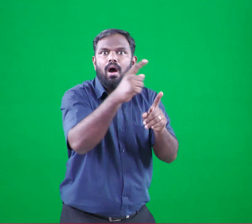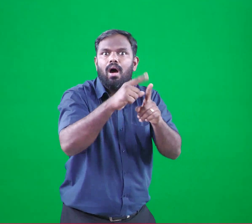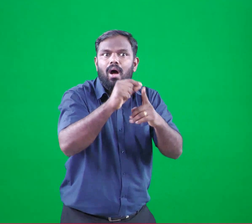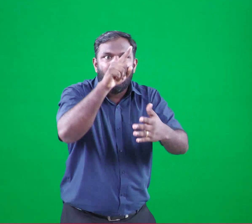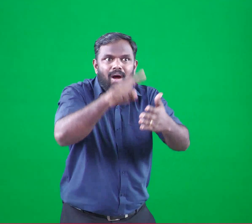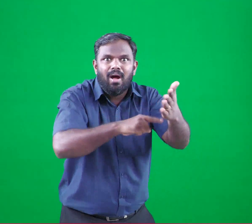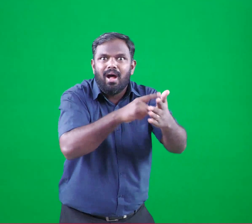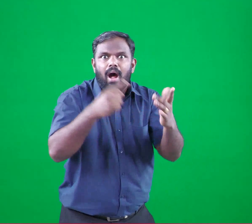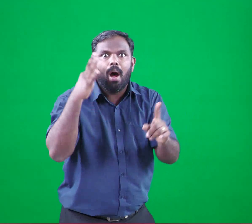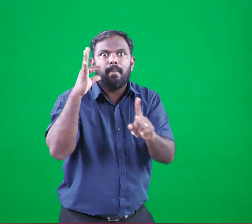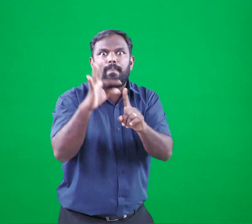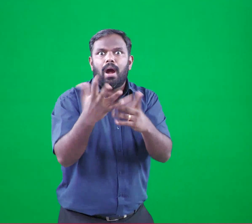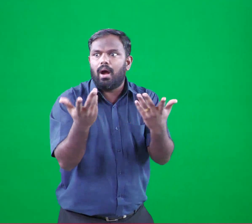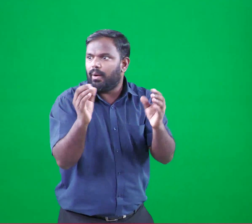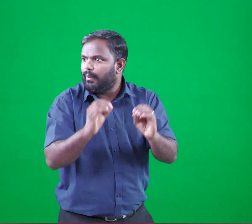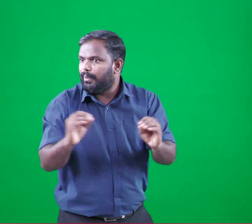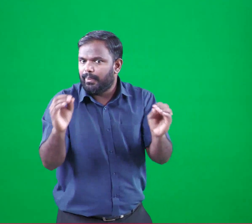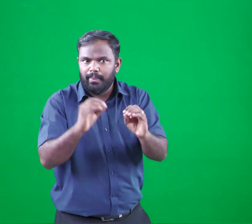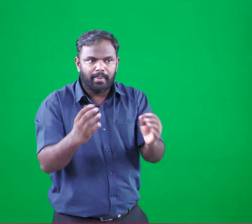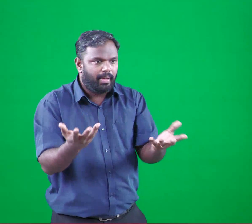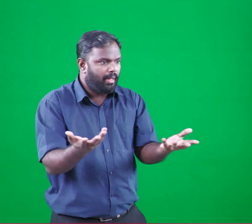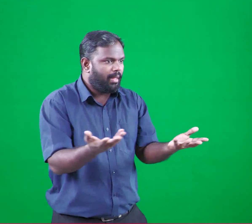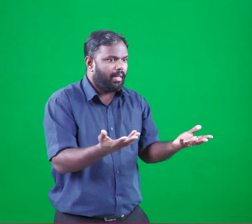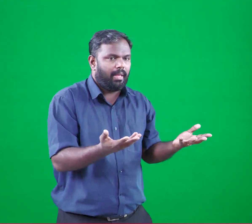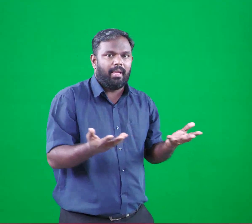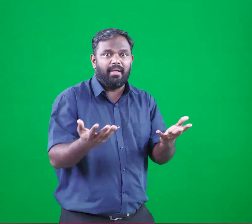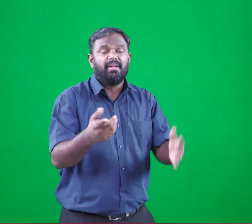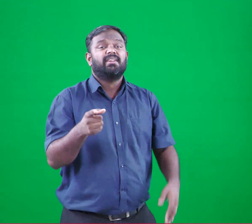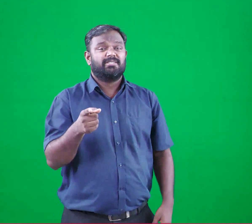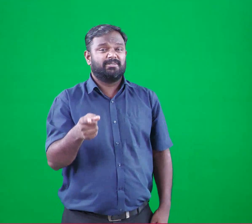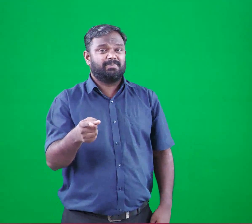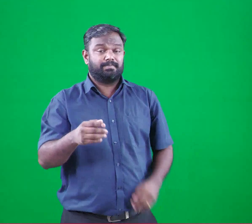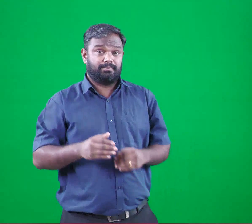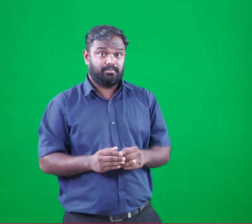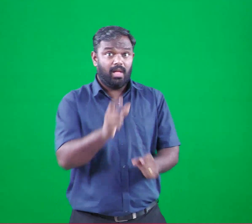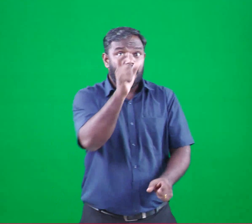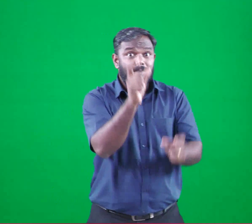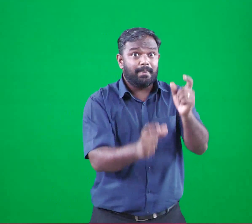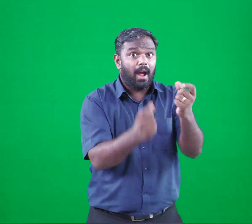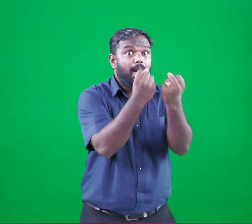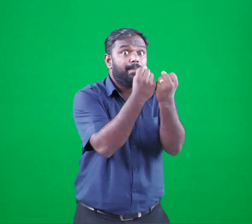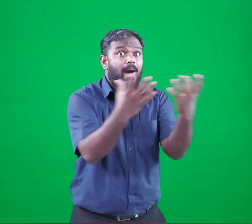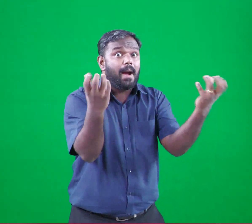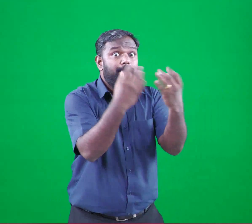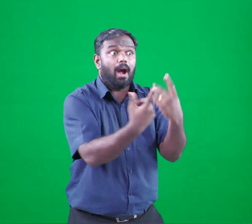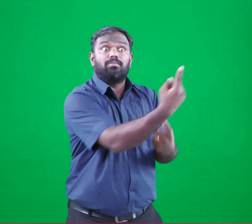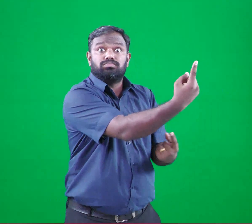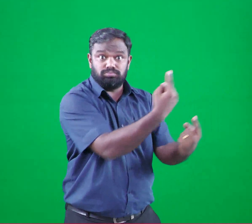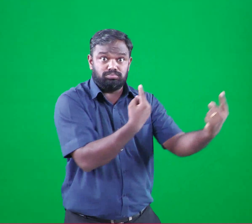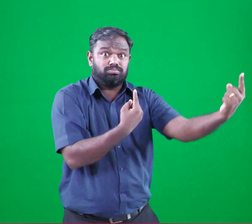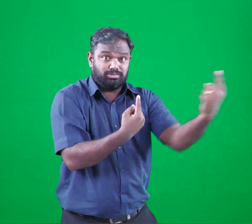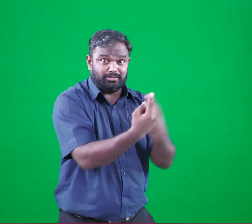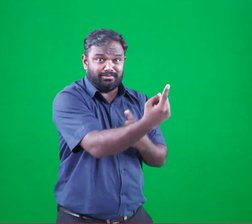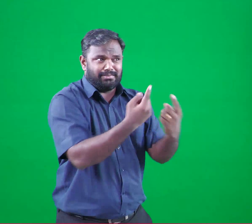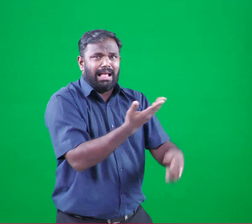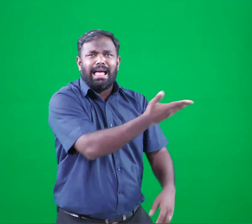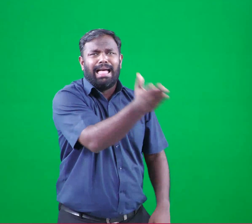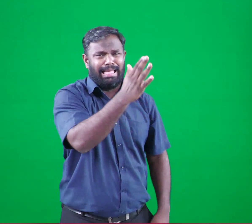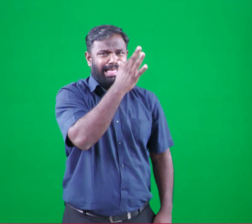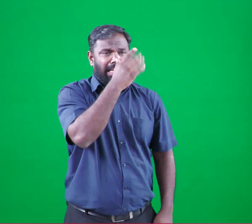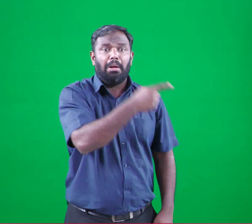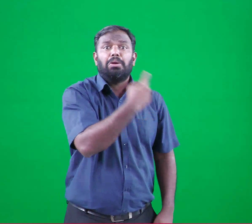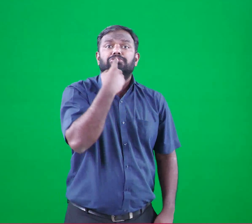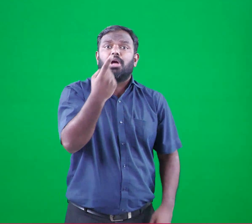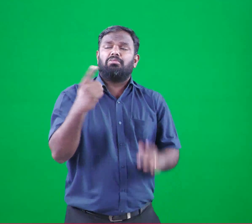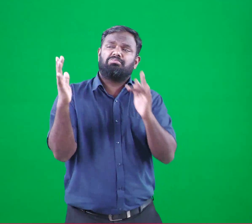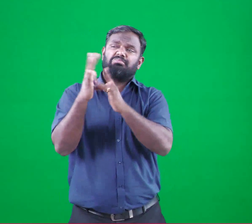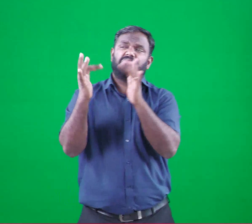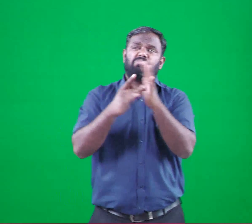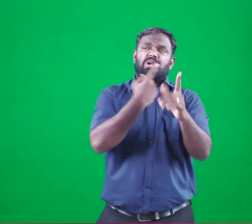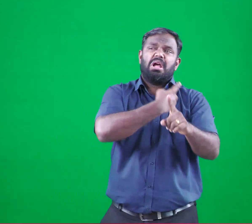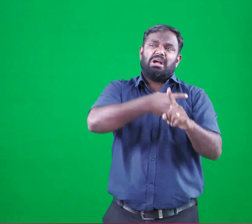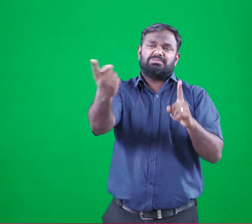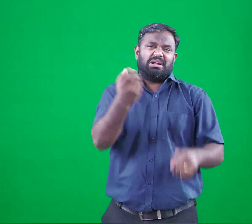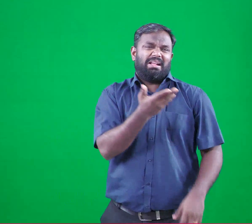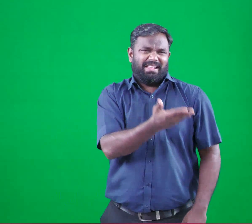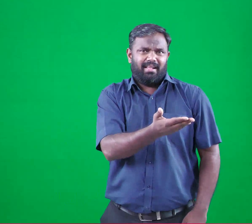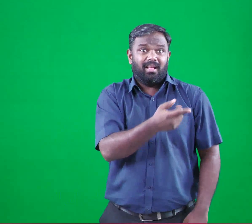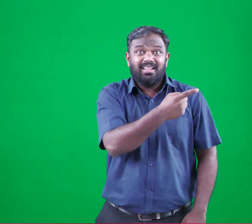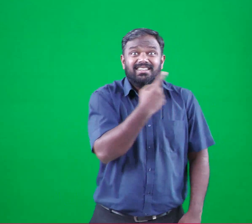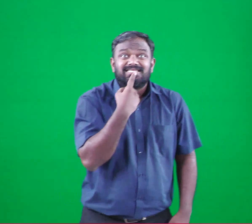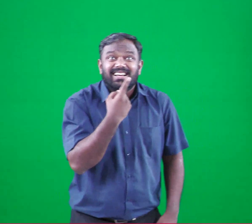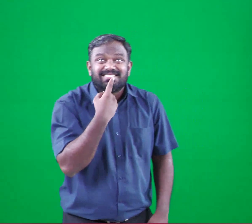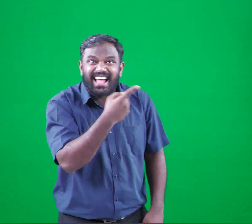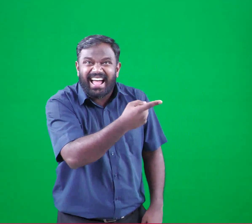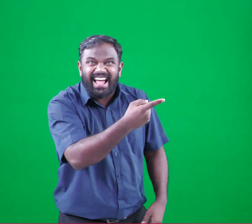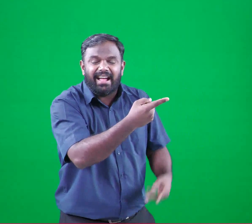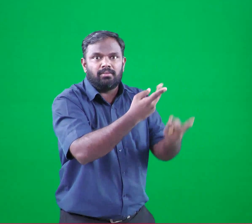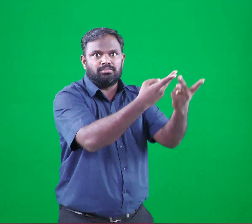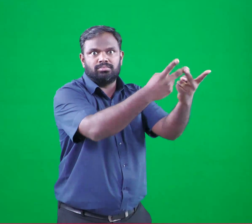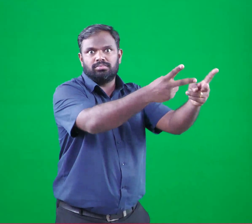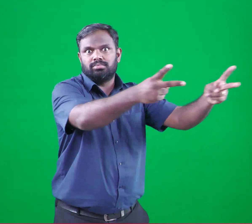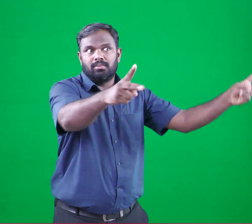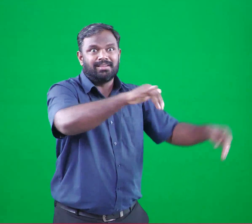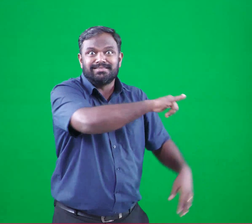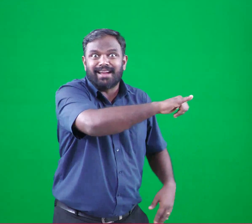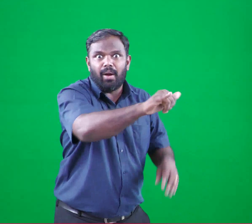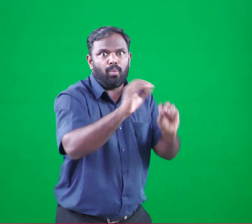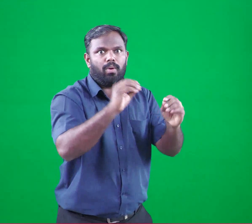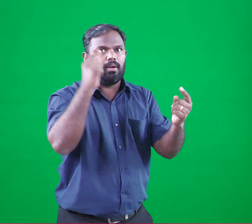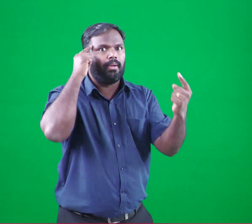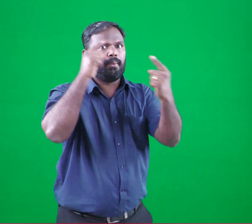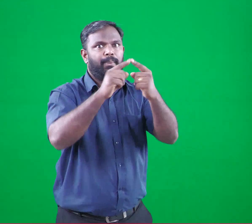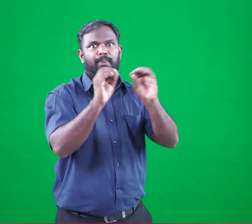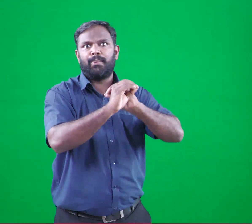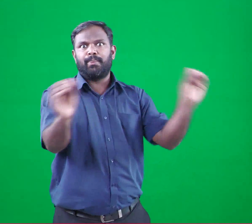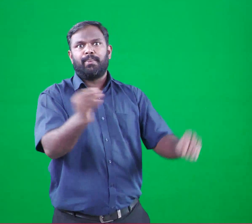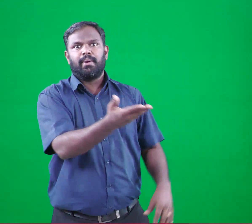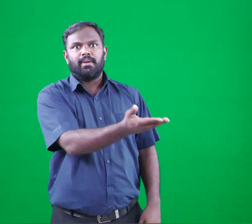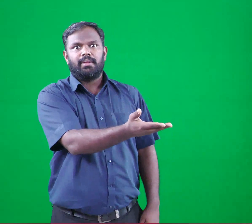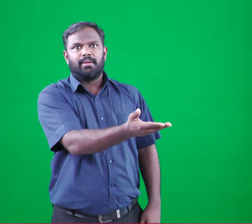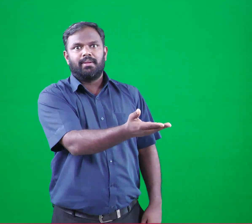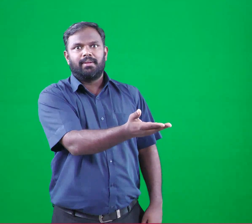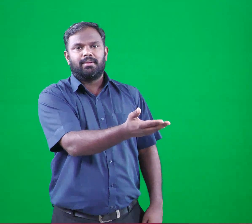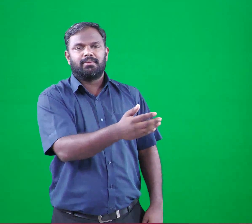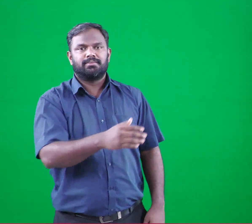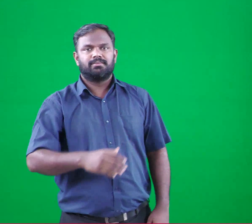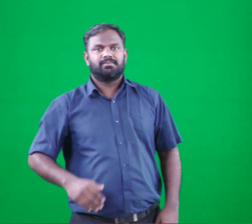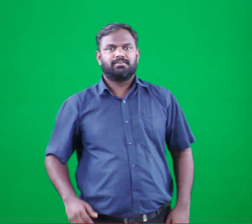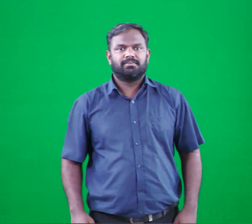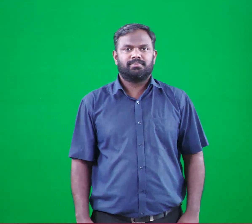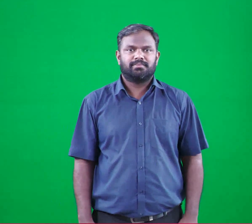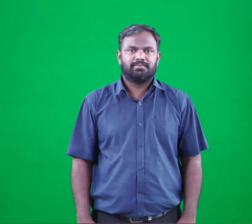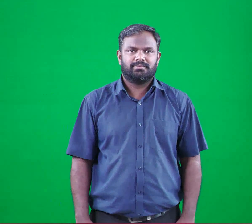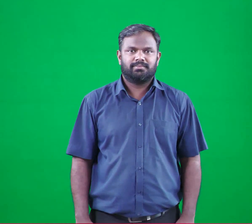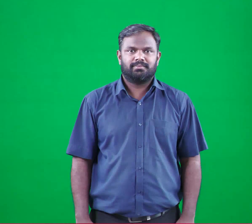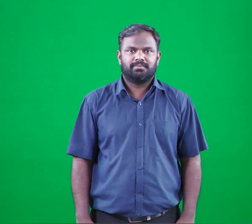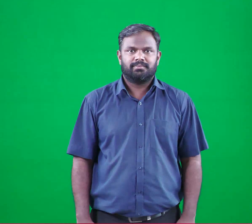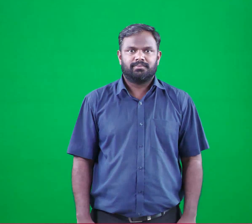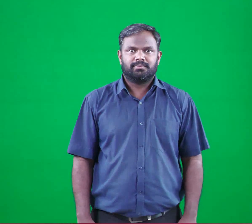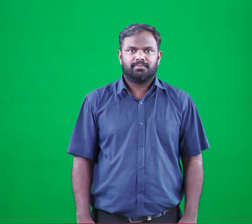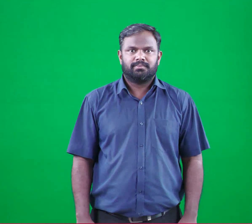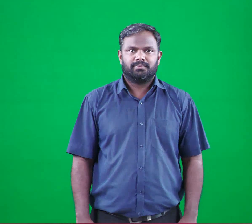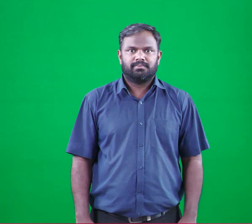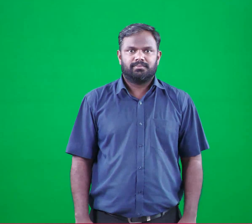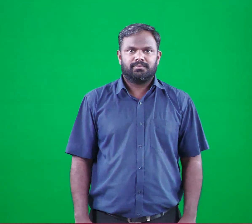For many bore false witness against Jesus, but their testimony was inconsistent.